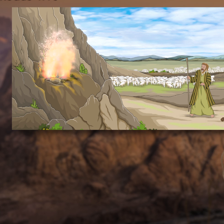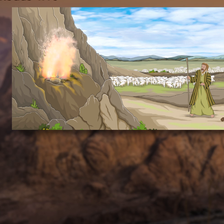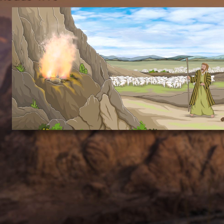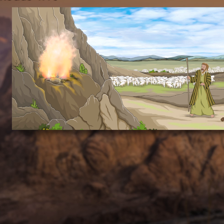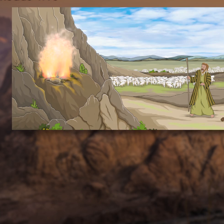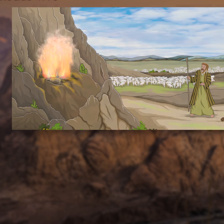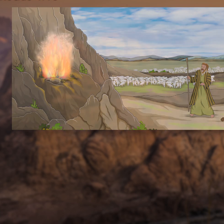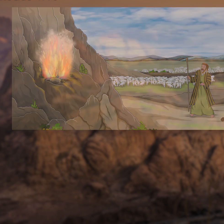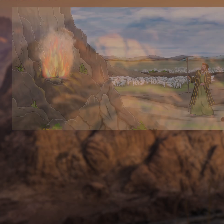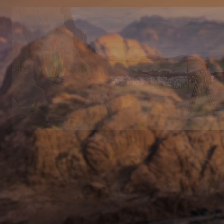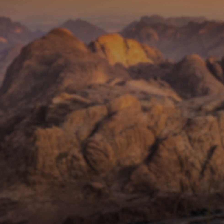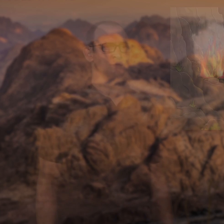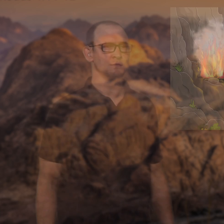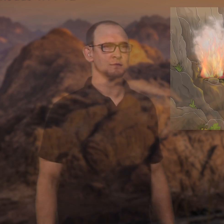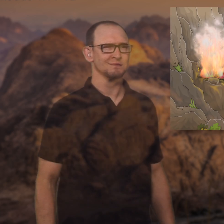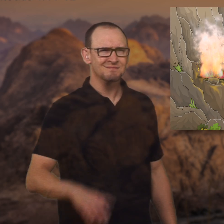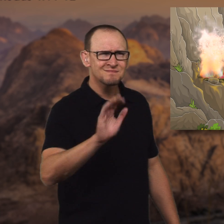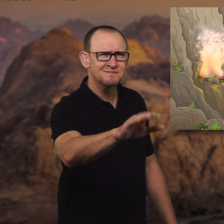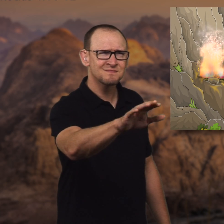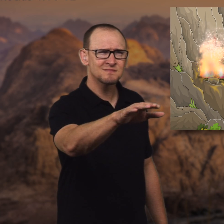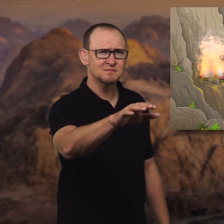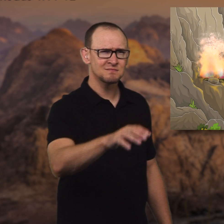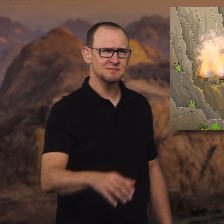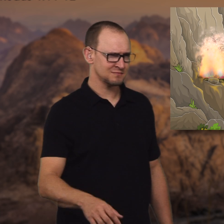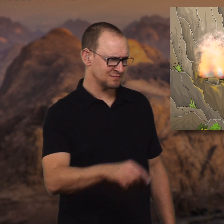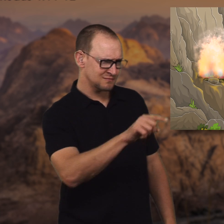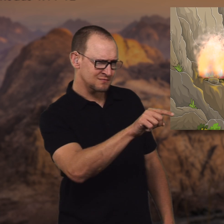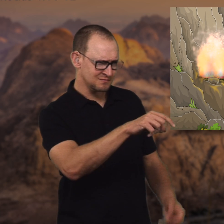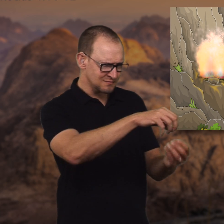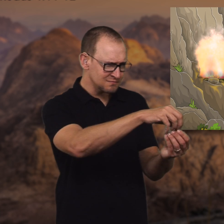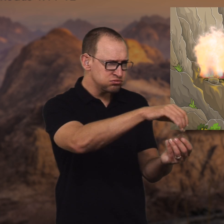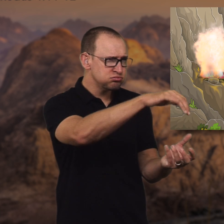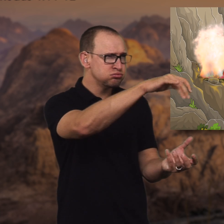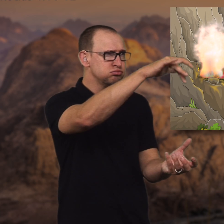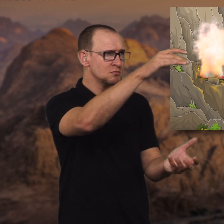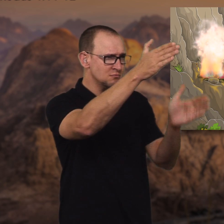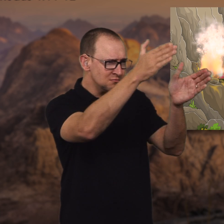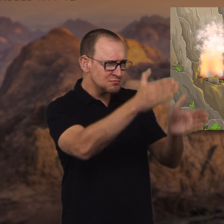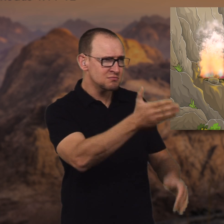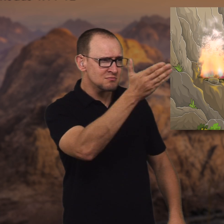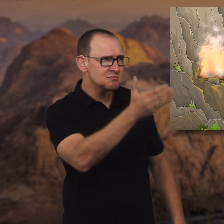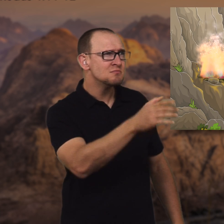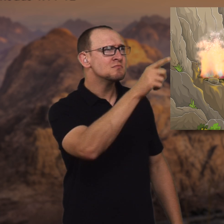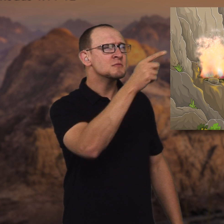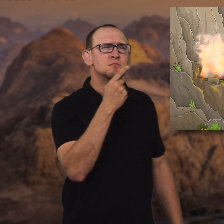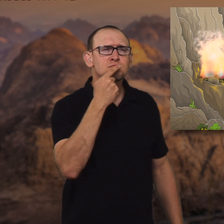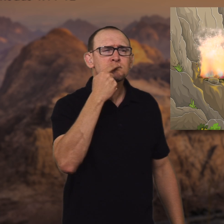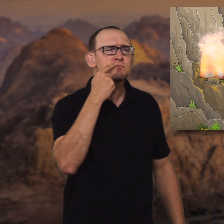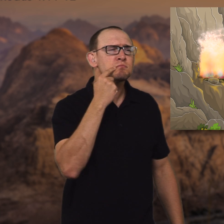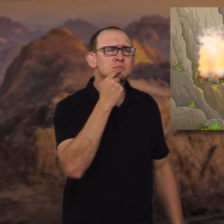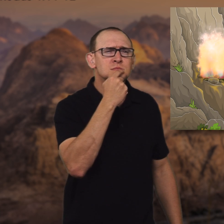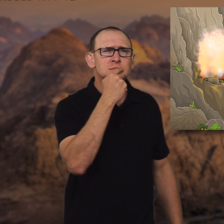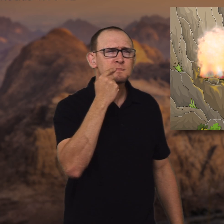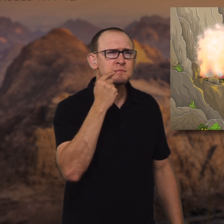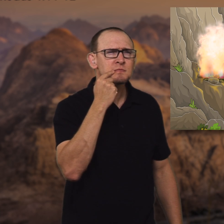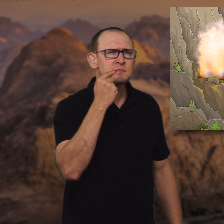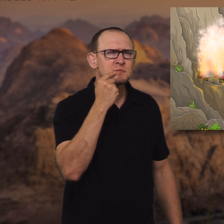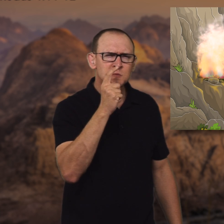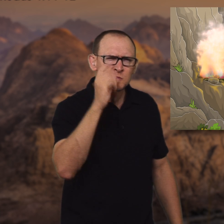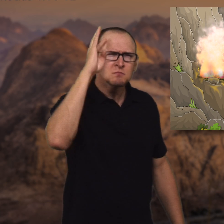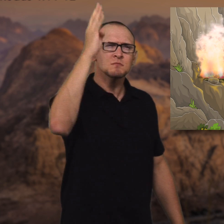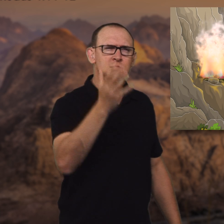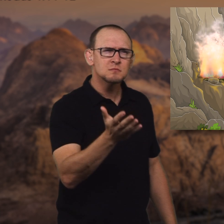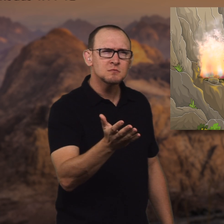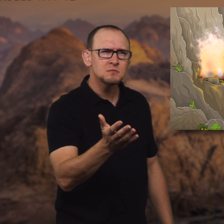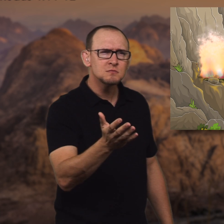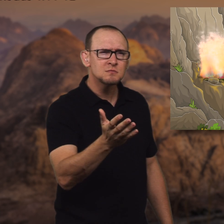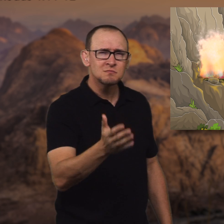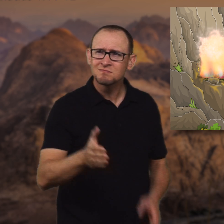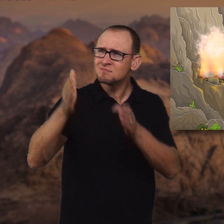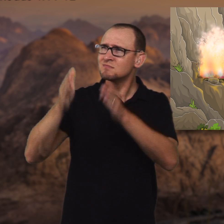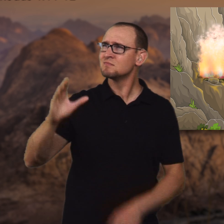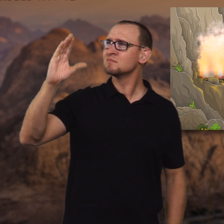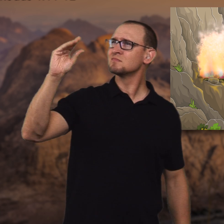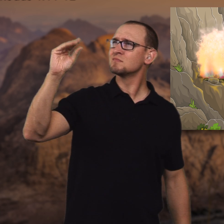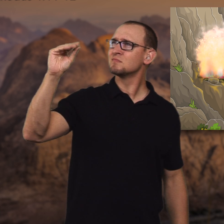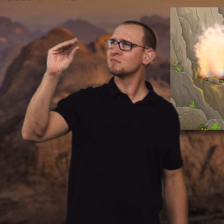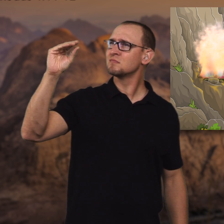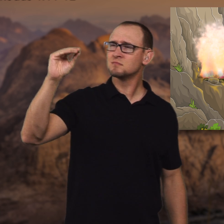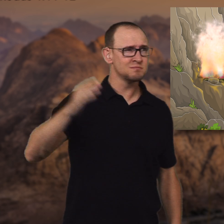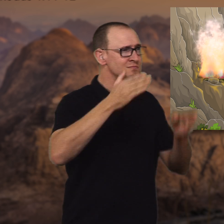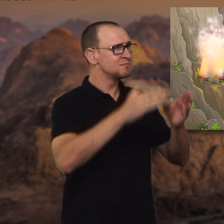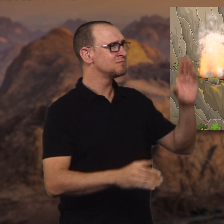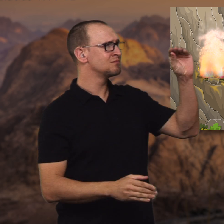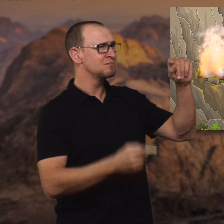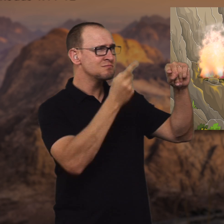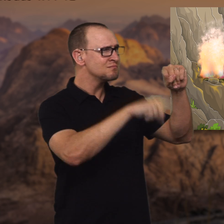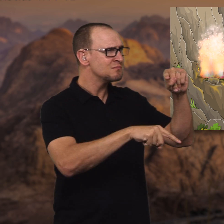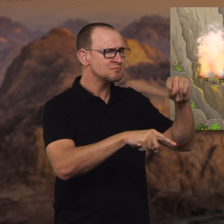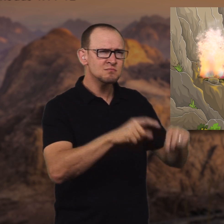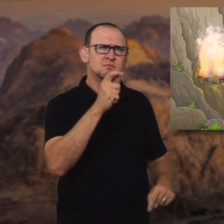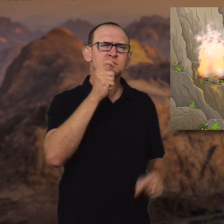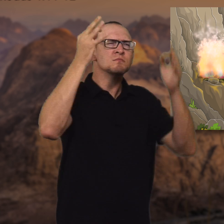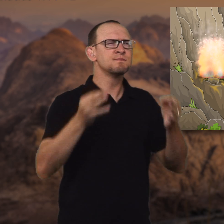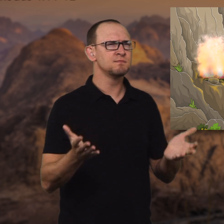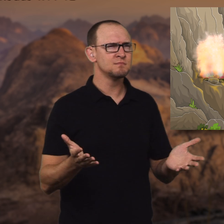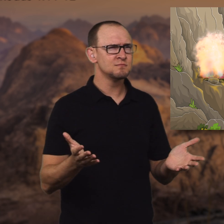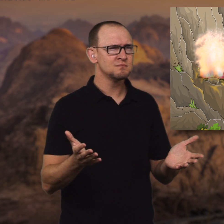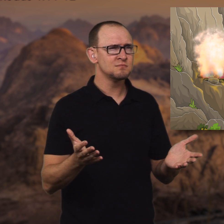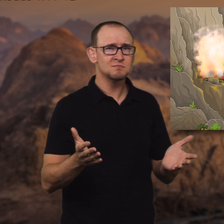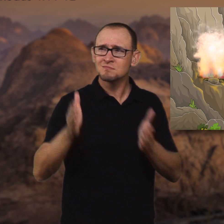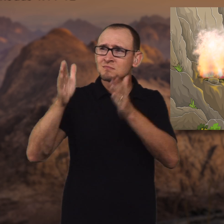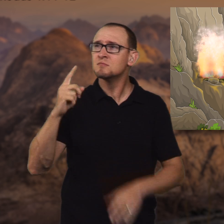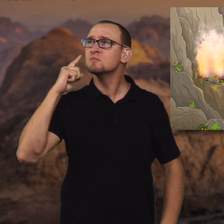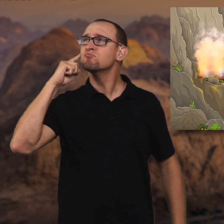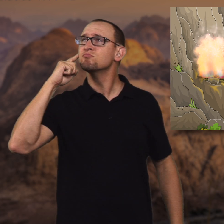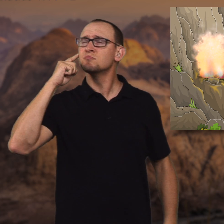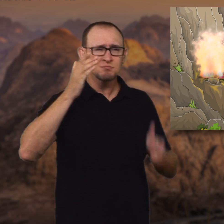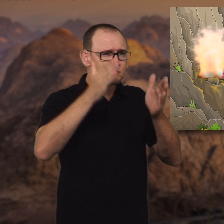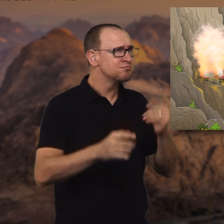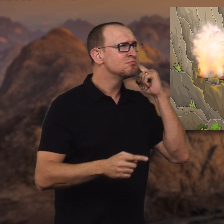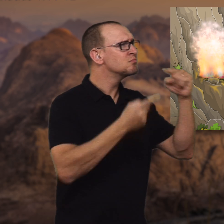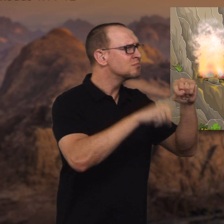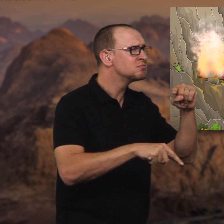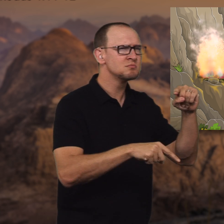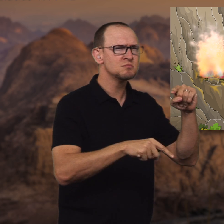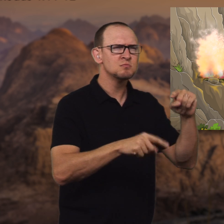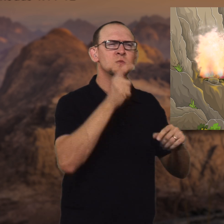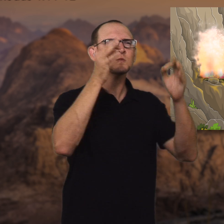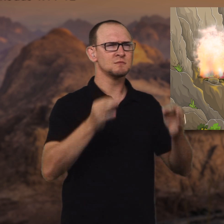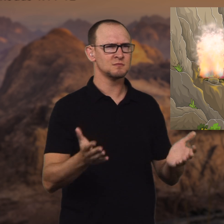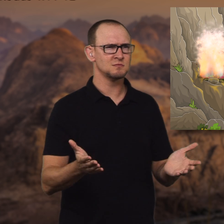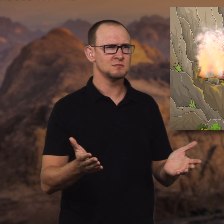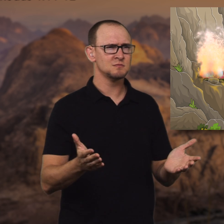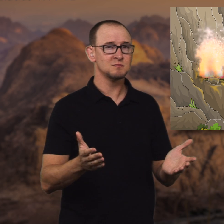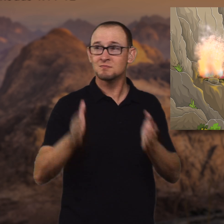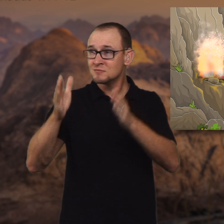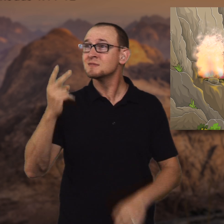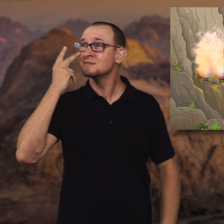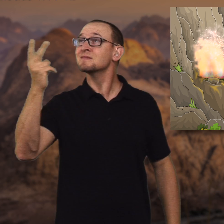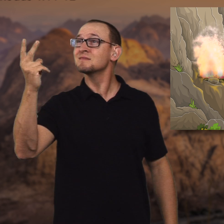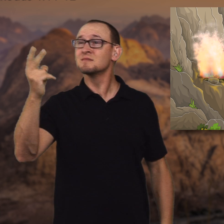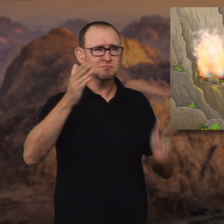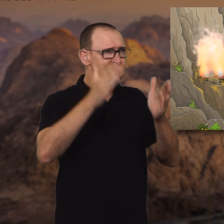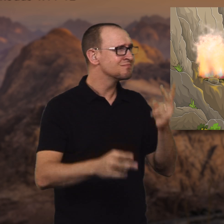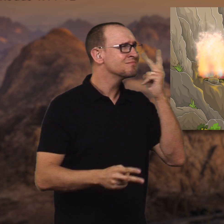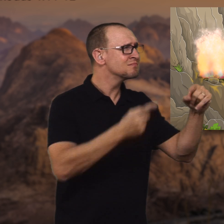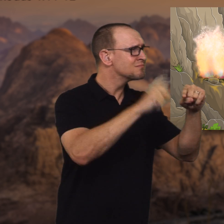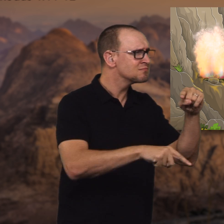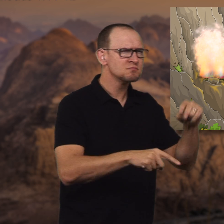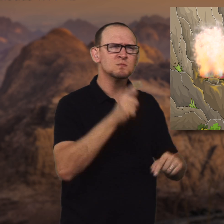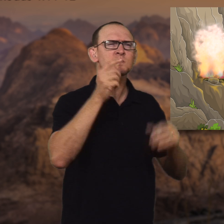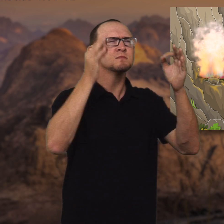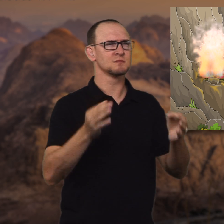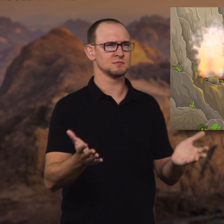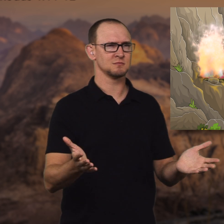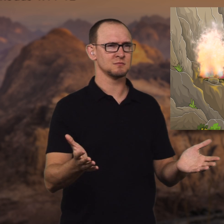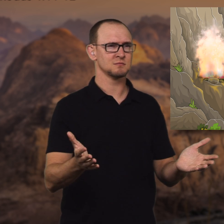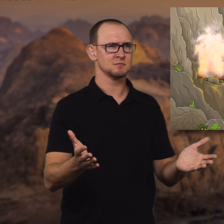And the LORD said to him, “Who gave man his mouth? Or who makes the mute or the deaf, the sighted or the blind?